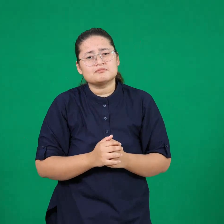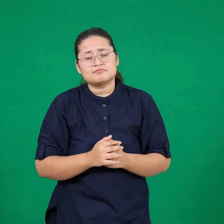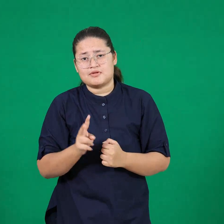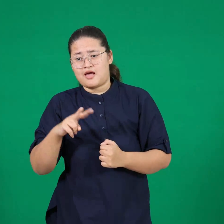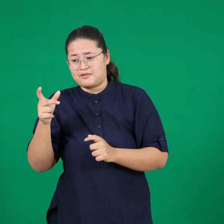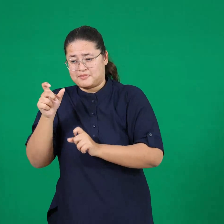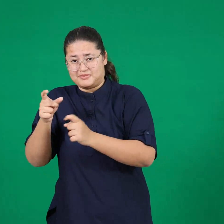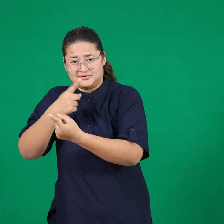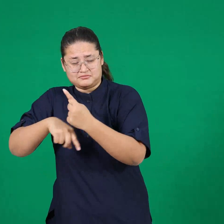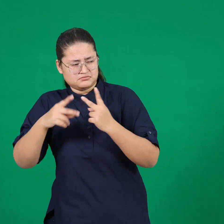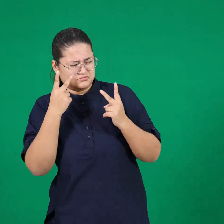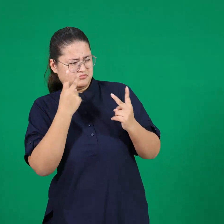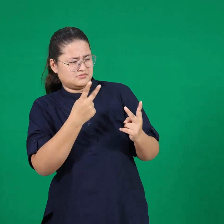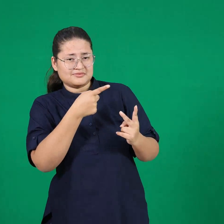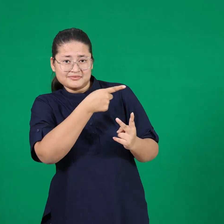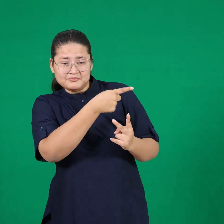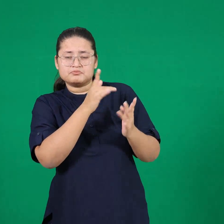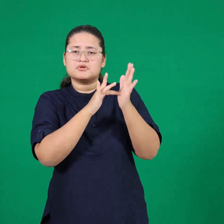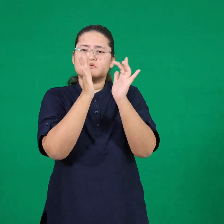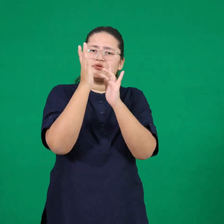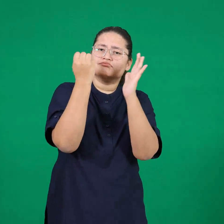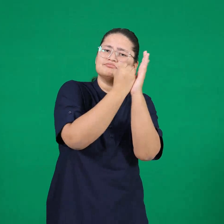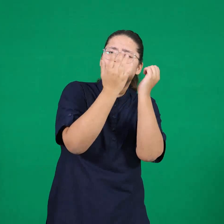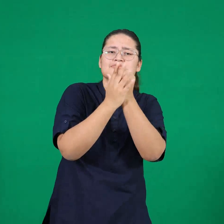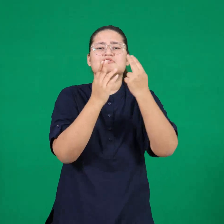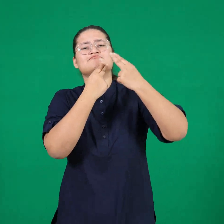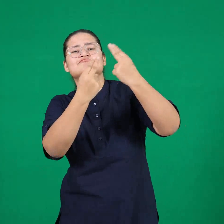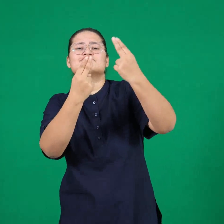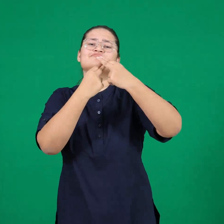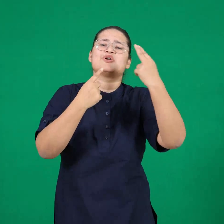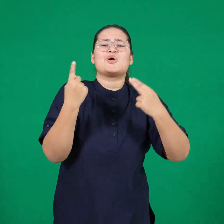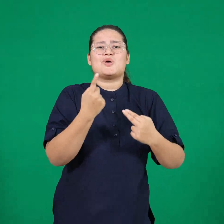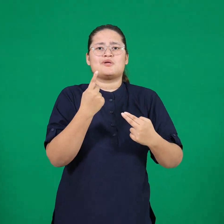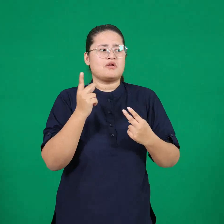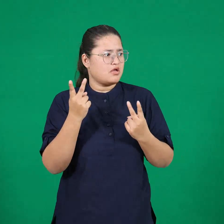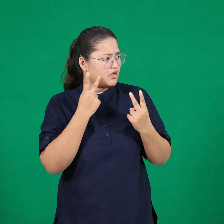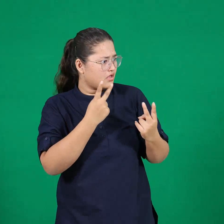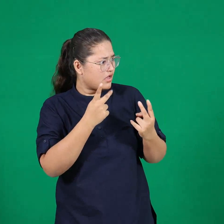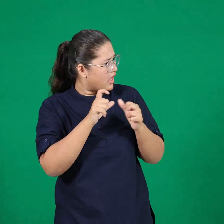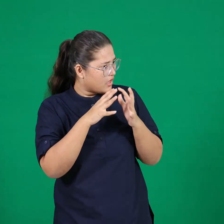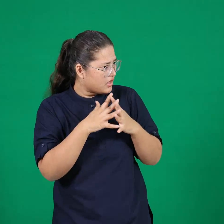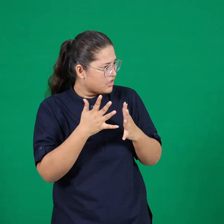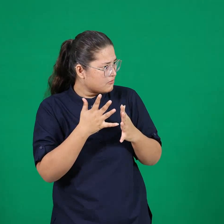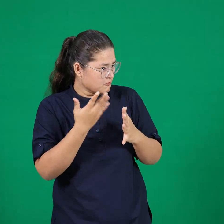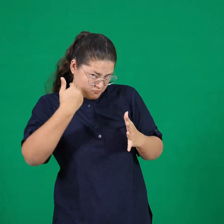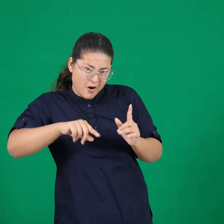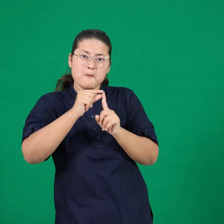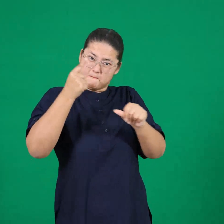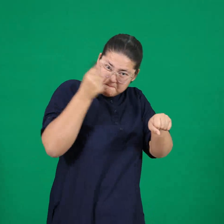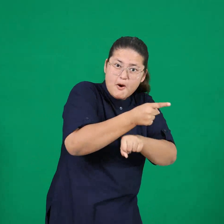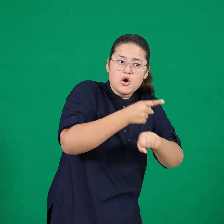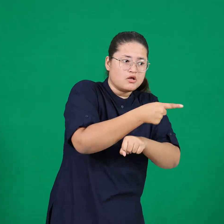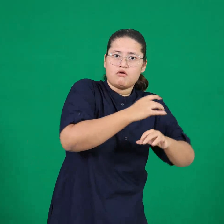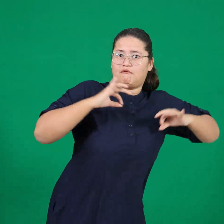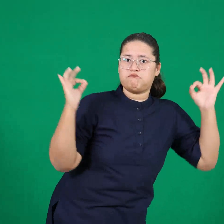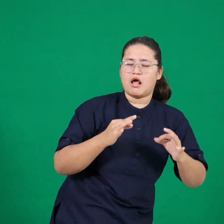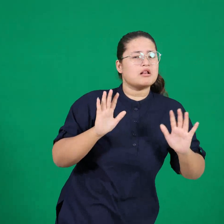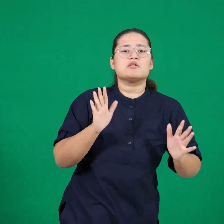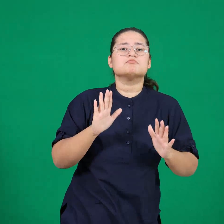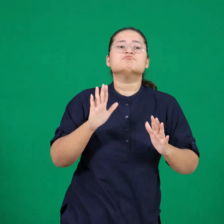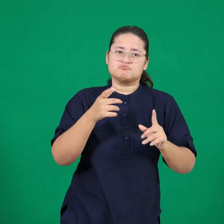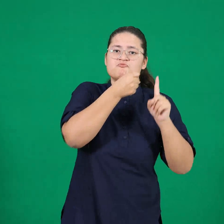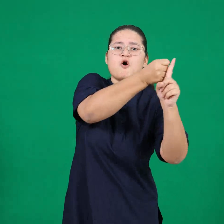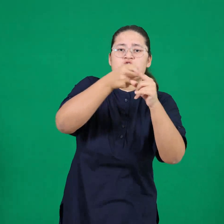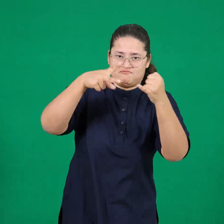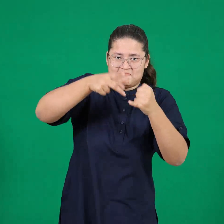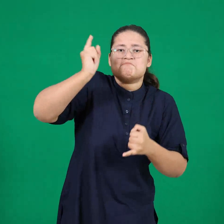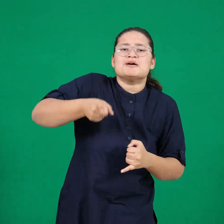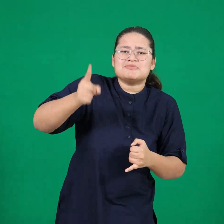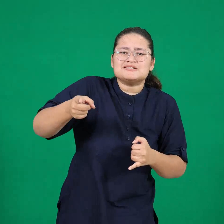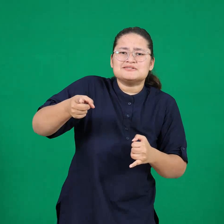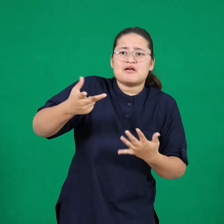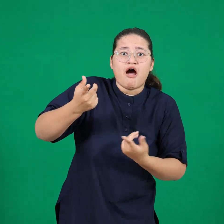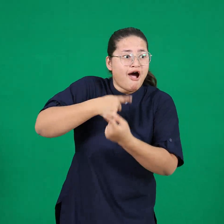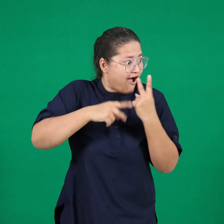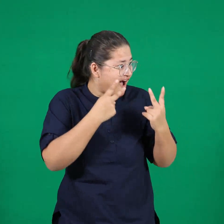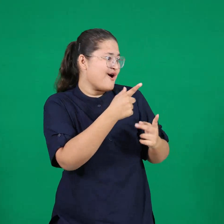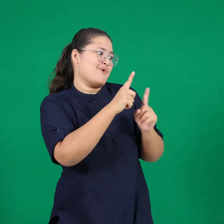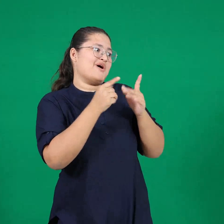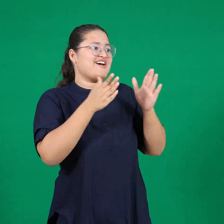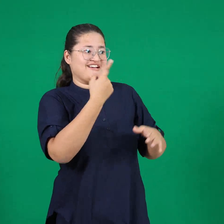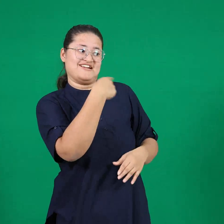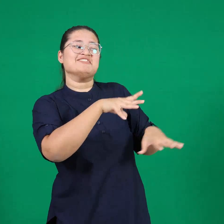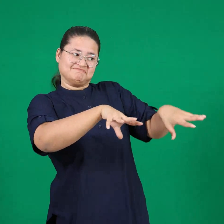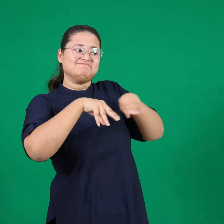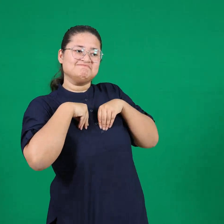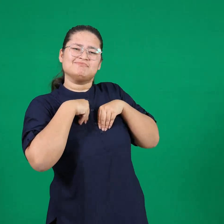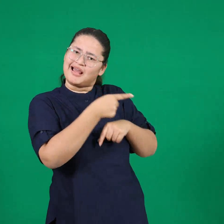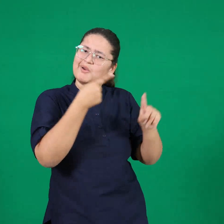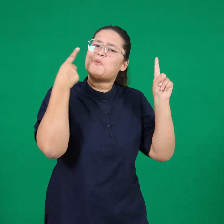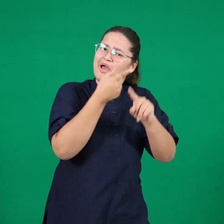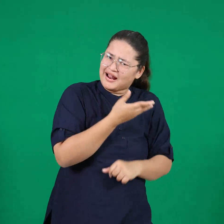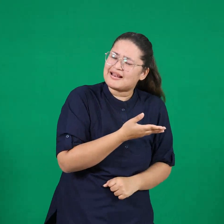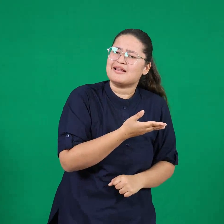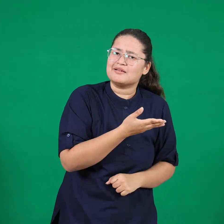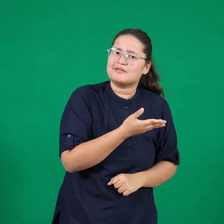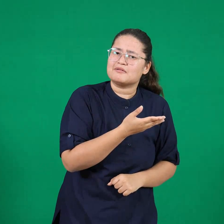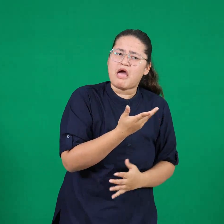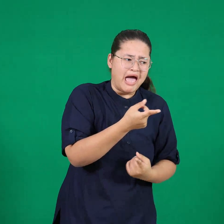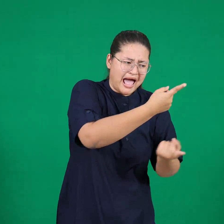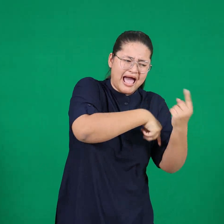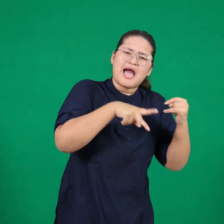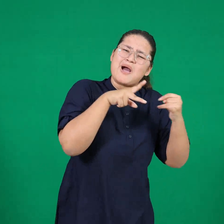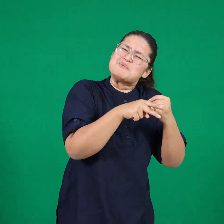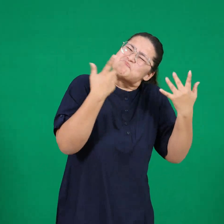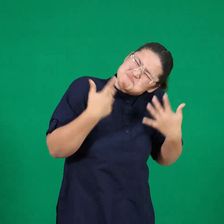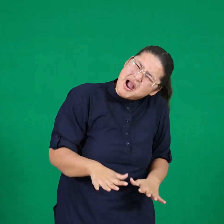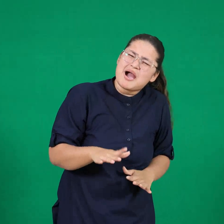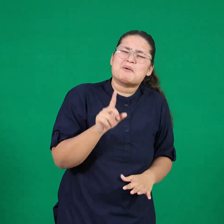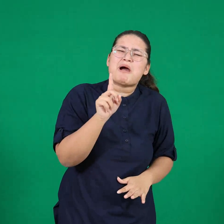They only do this to avoid persecution for the cross of Christ.